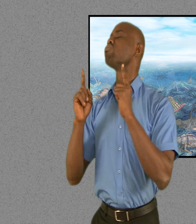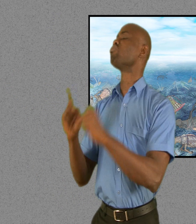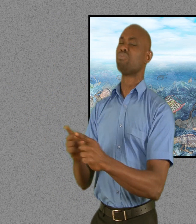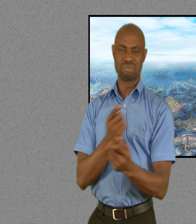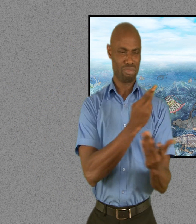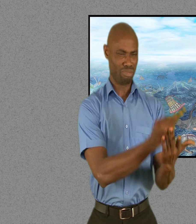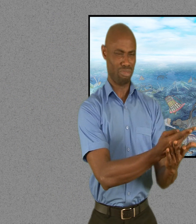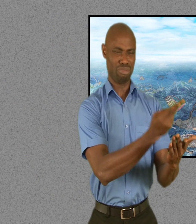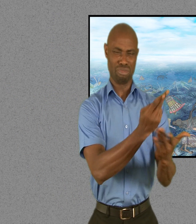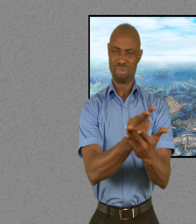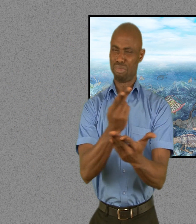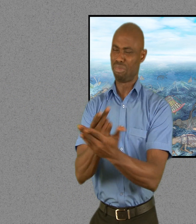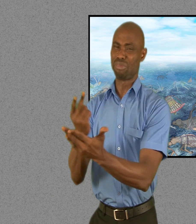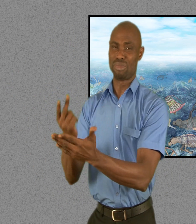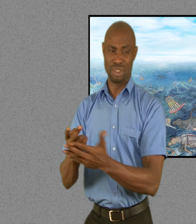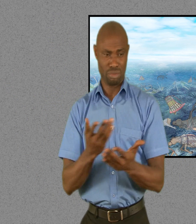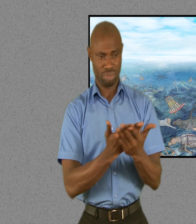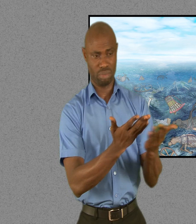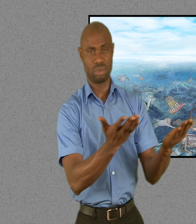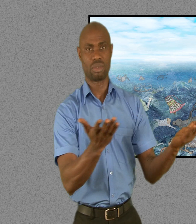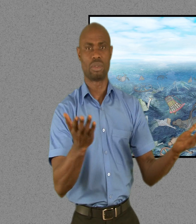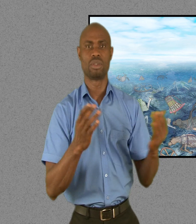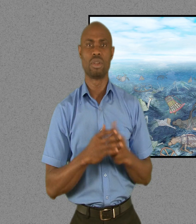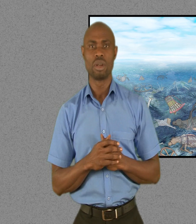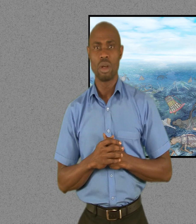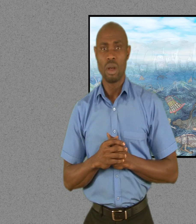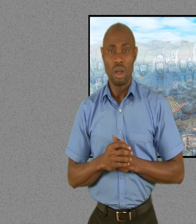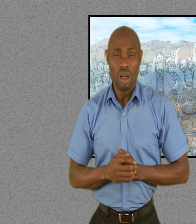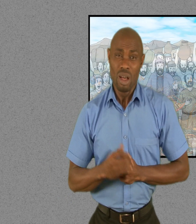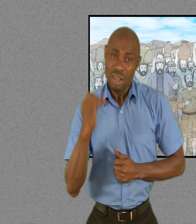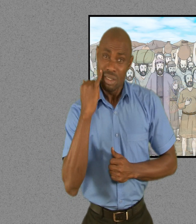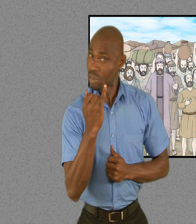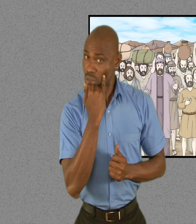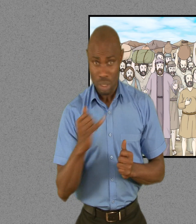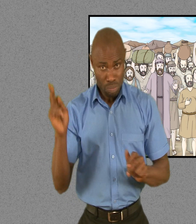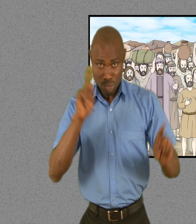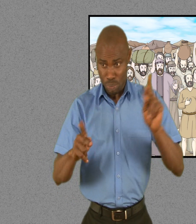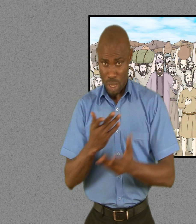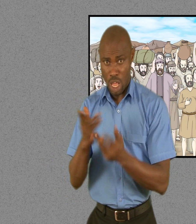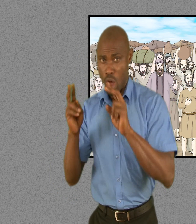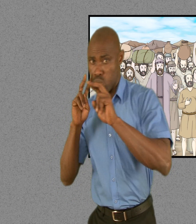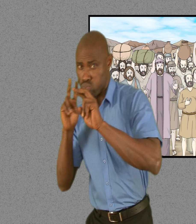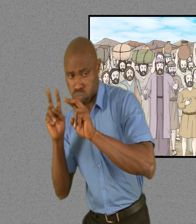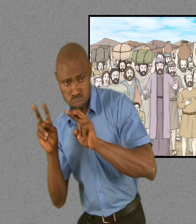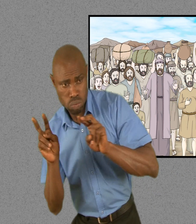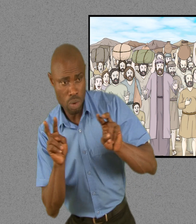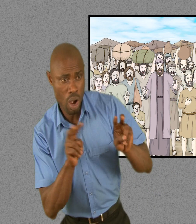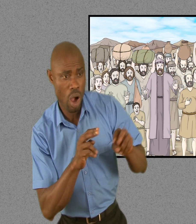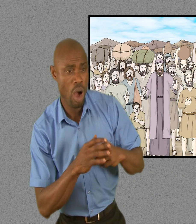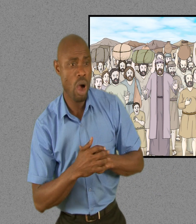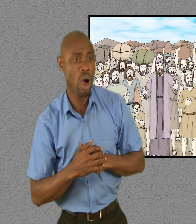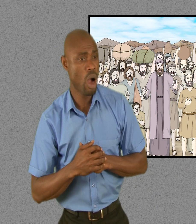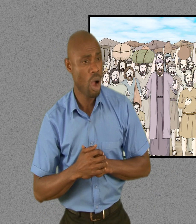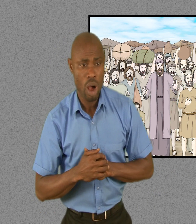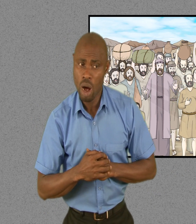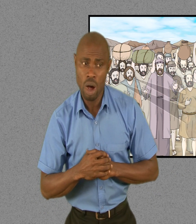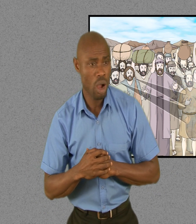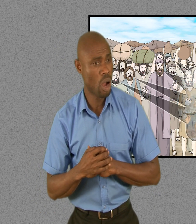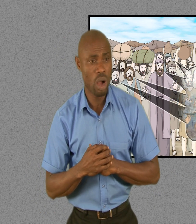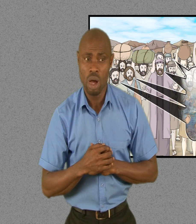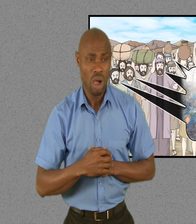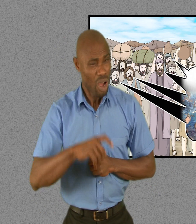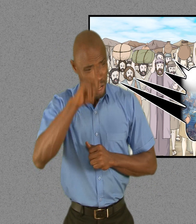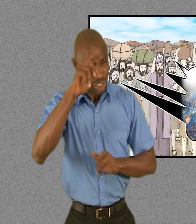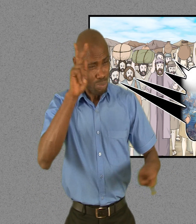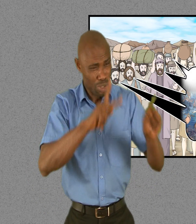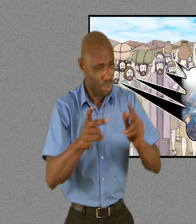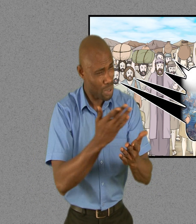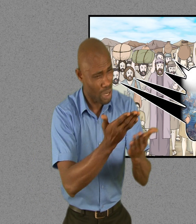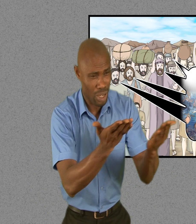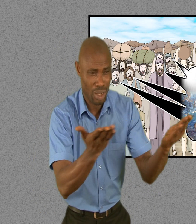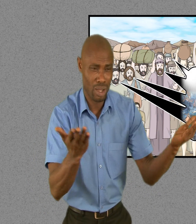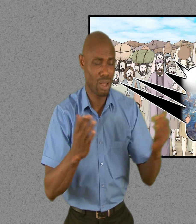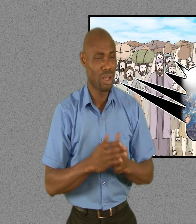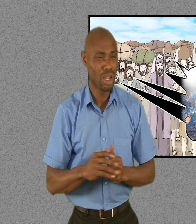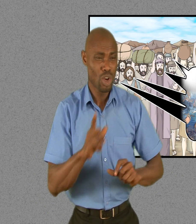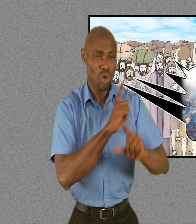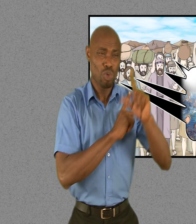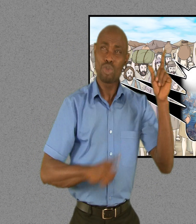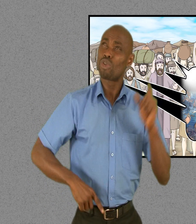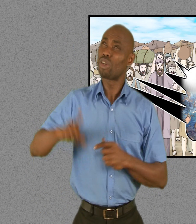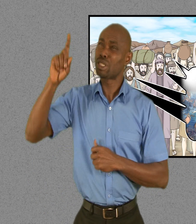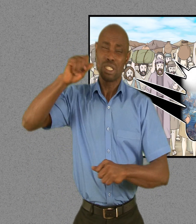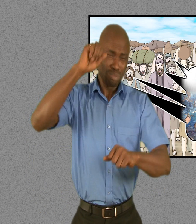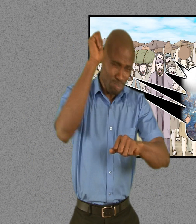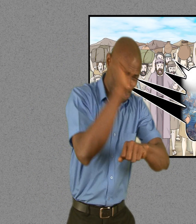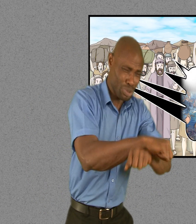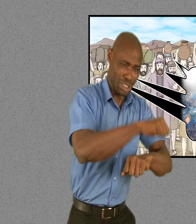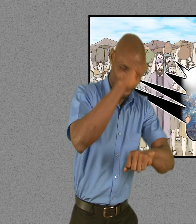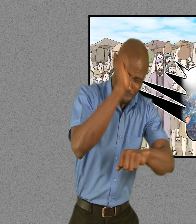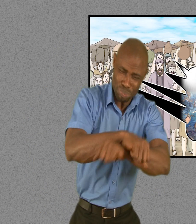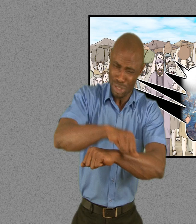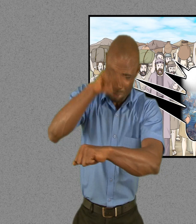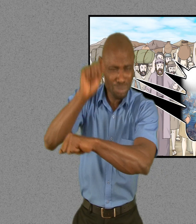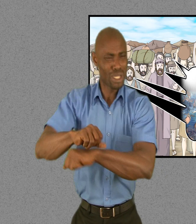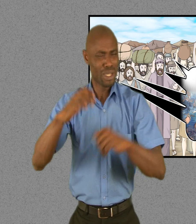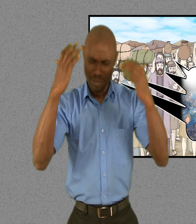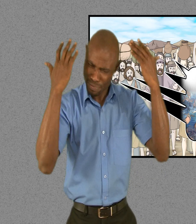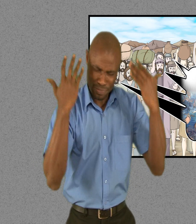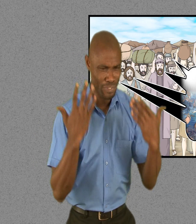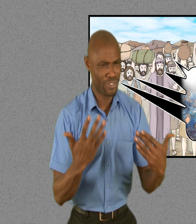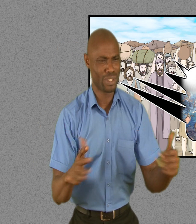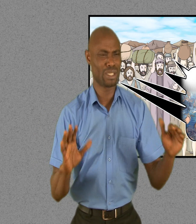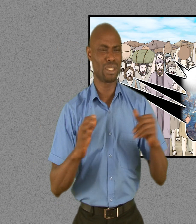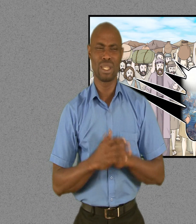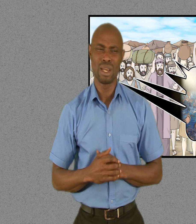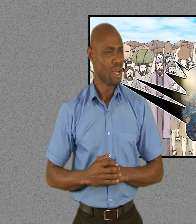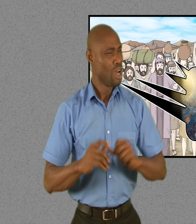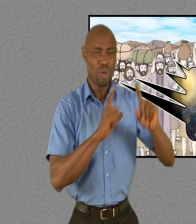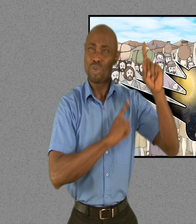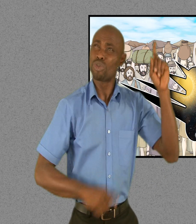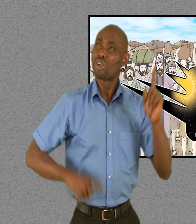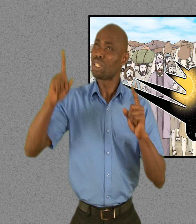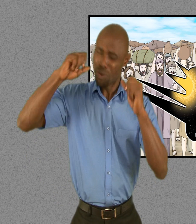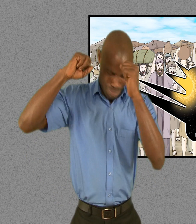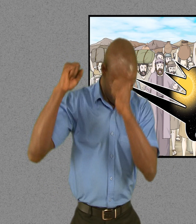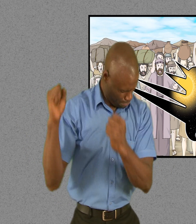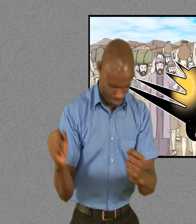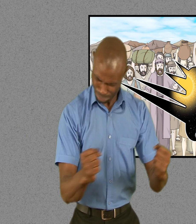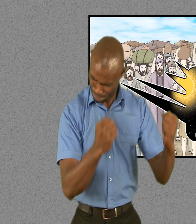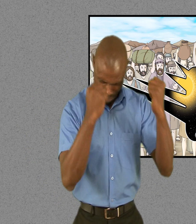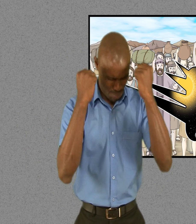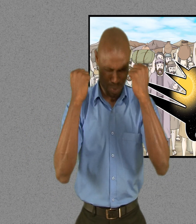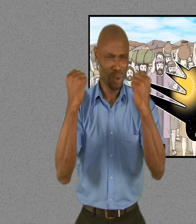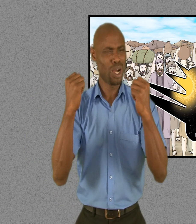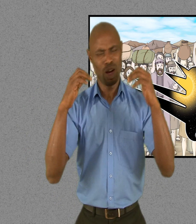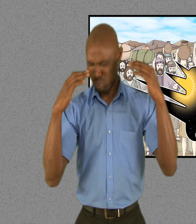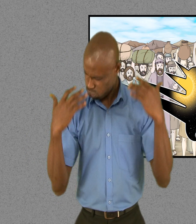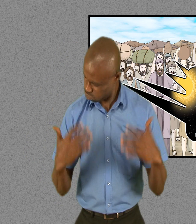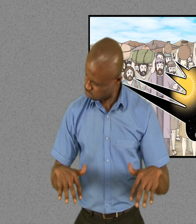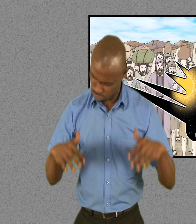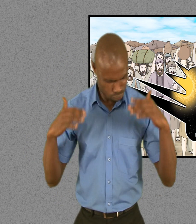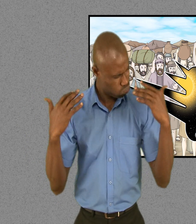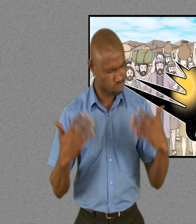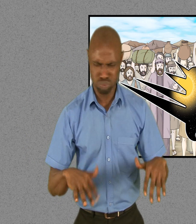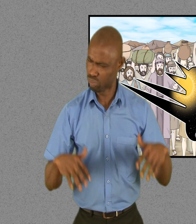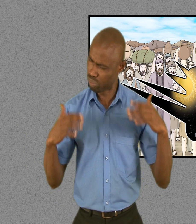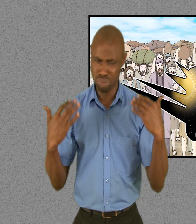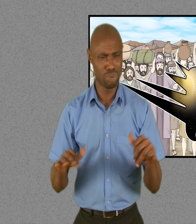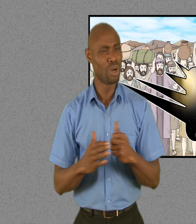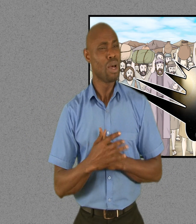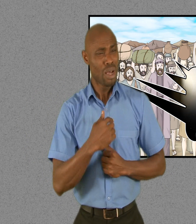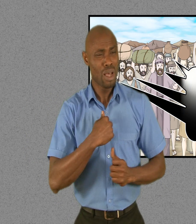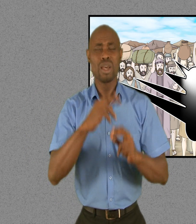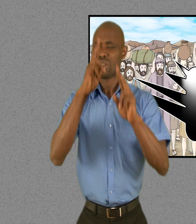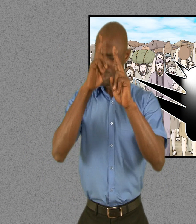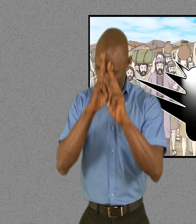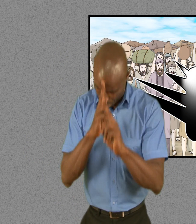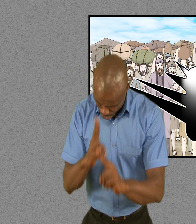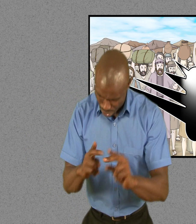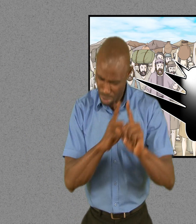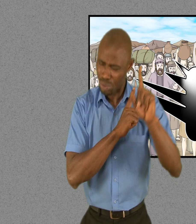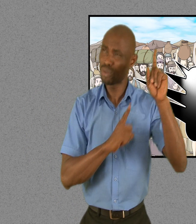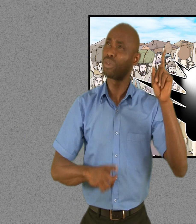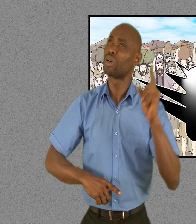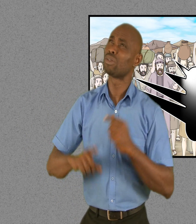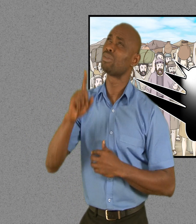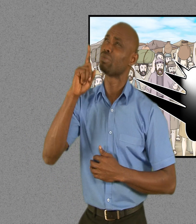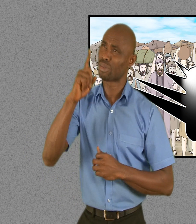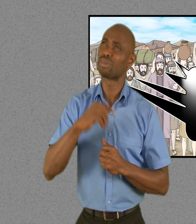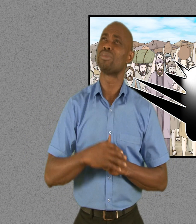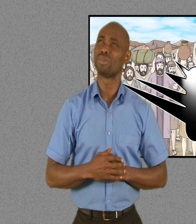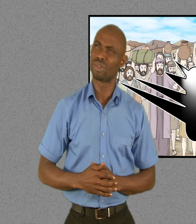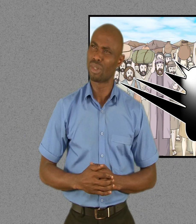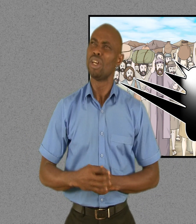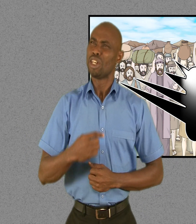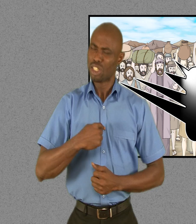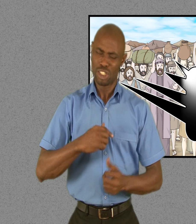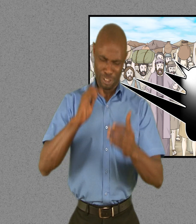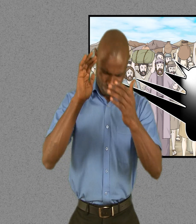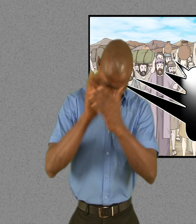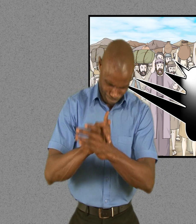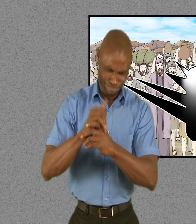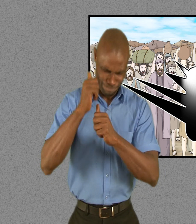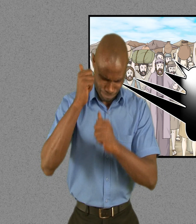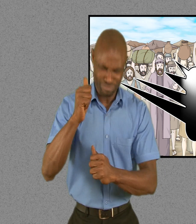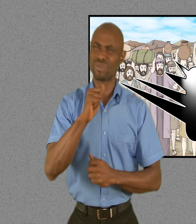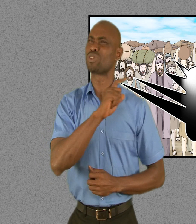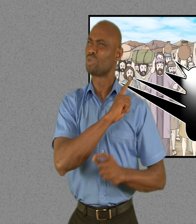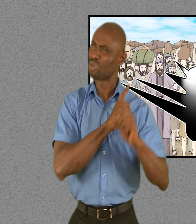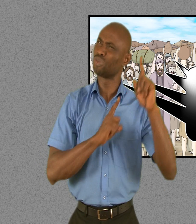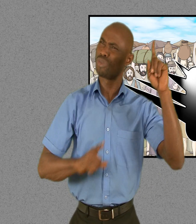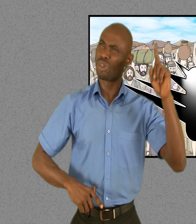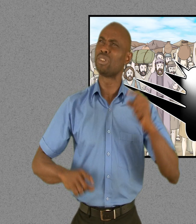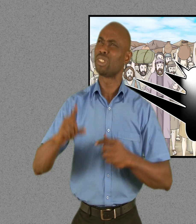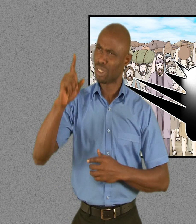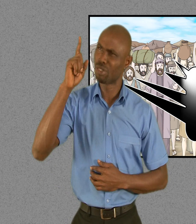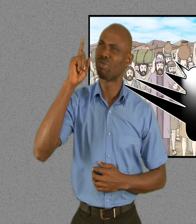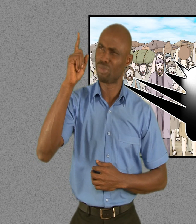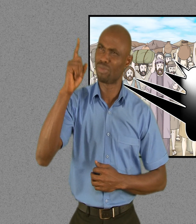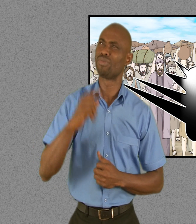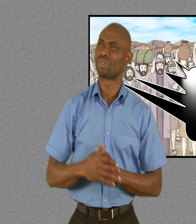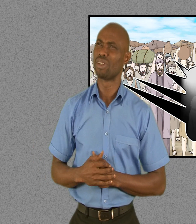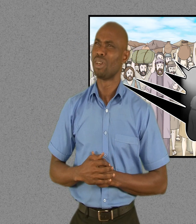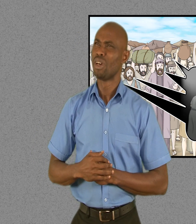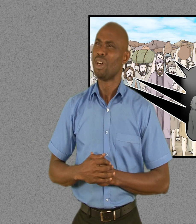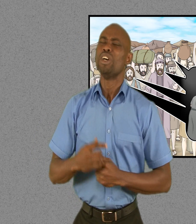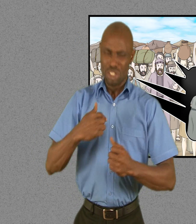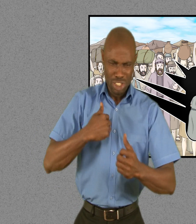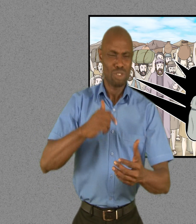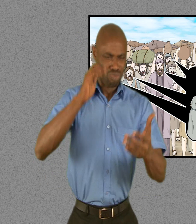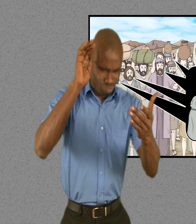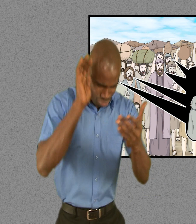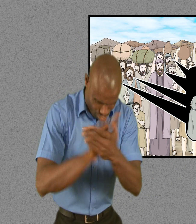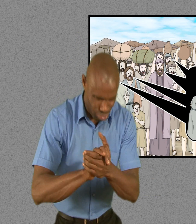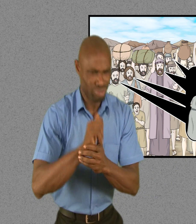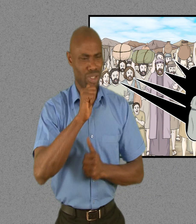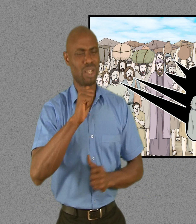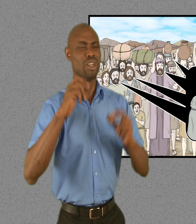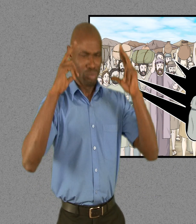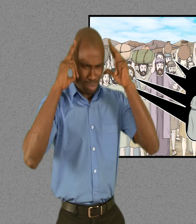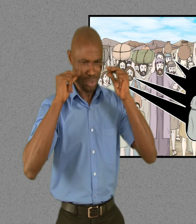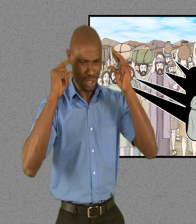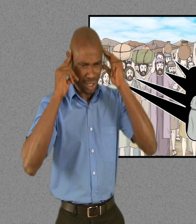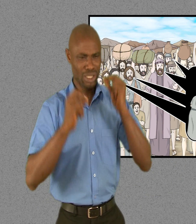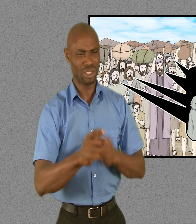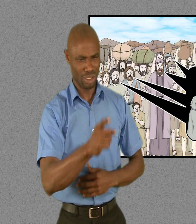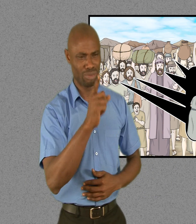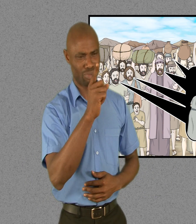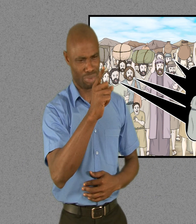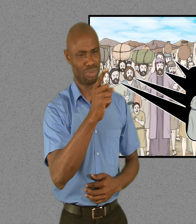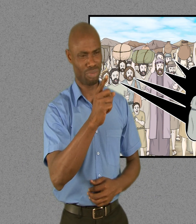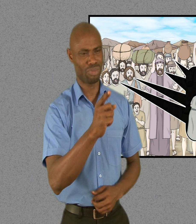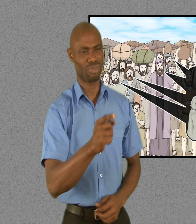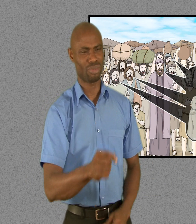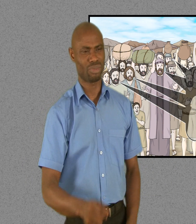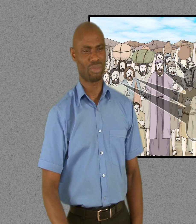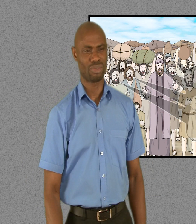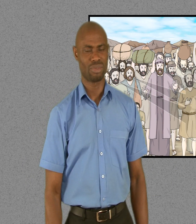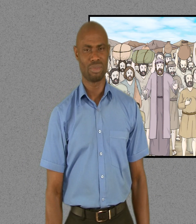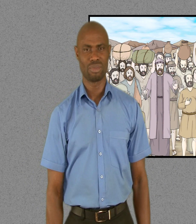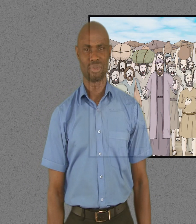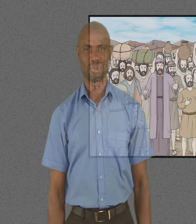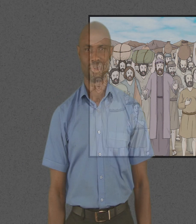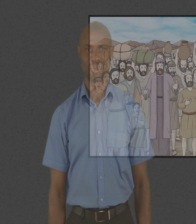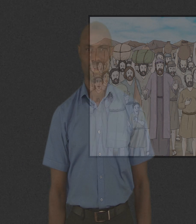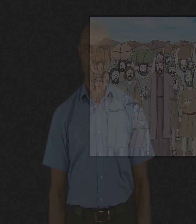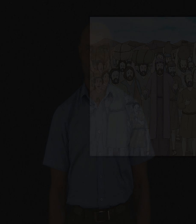When Israel saw the great power that the LORD had exercised over the Egyptians, the people feared the LORD and believed in Him and in His servant Moses.